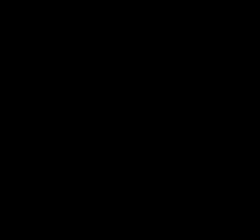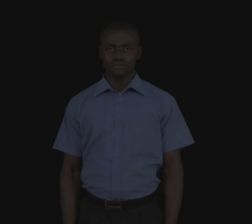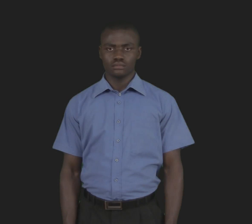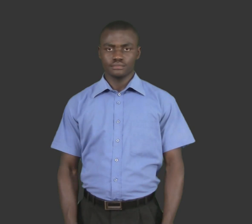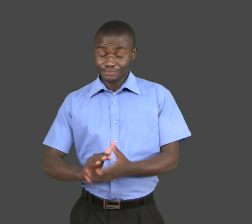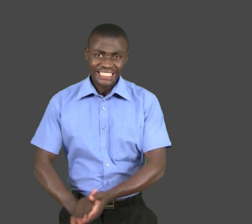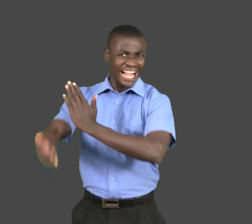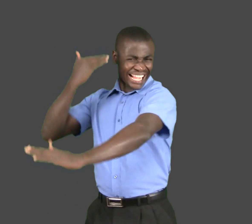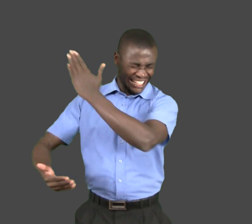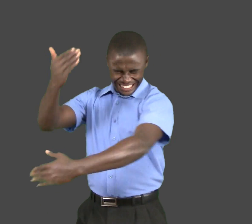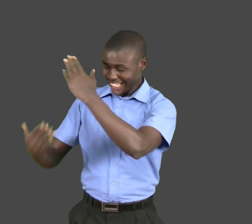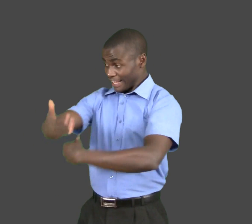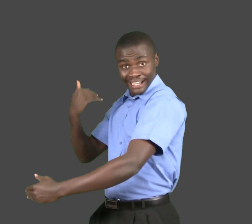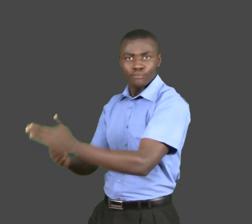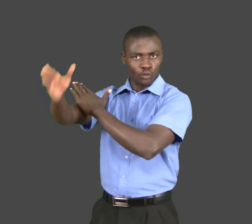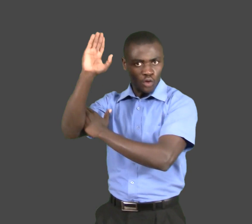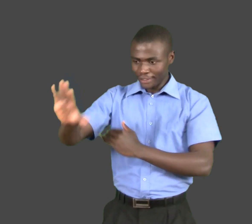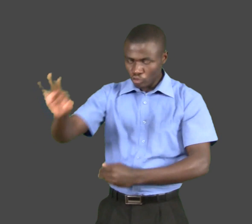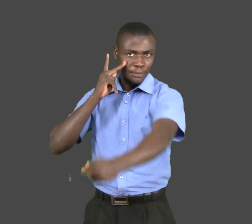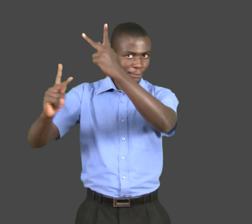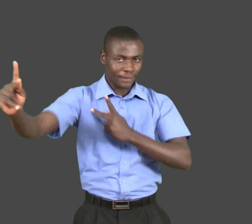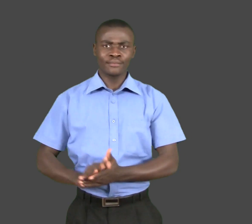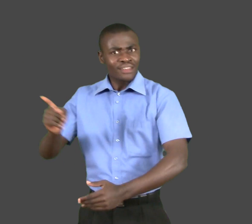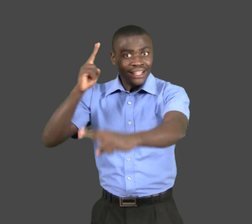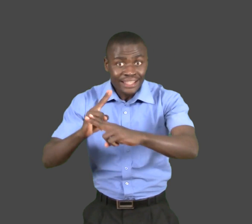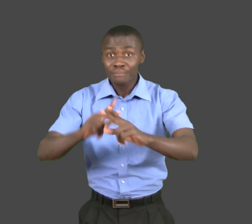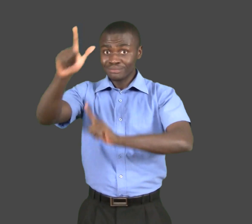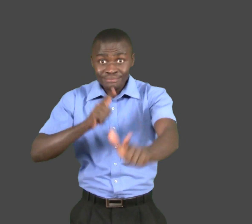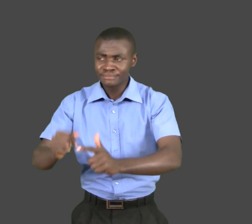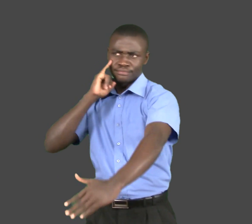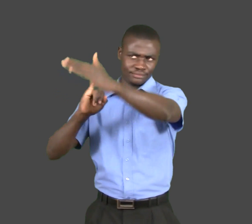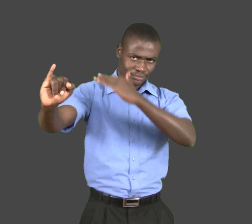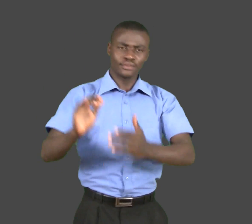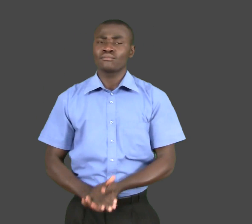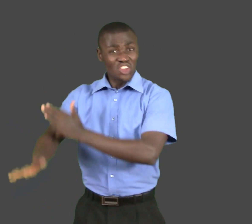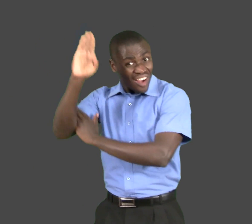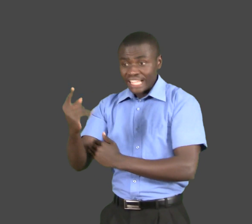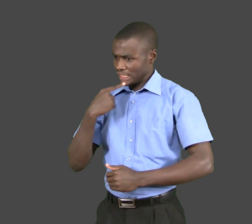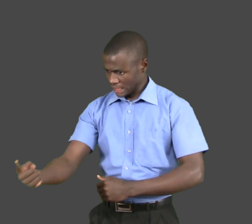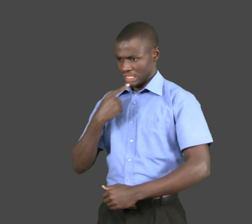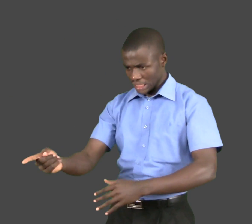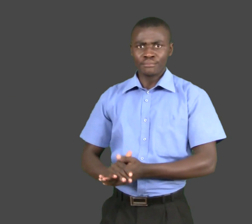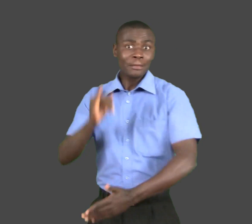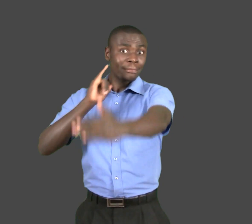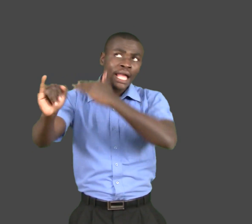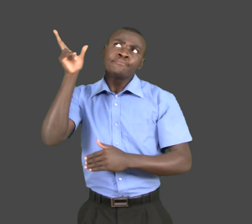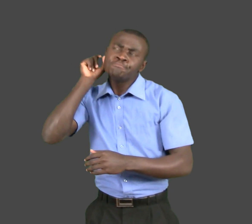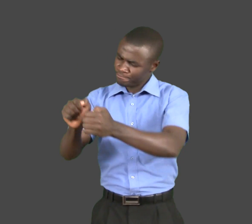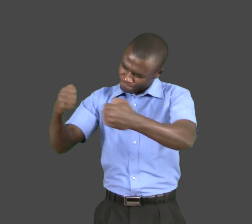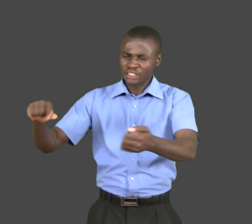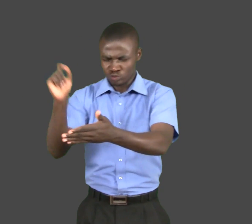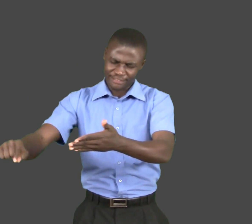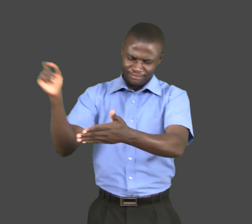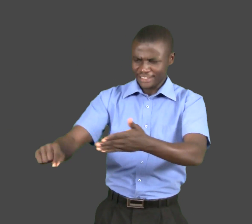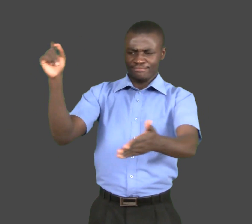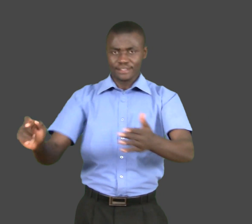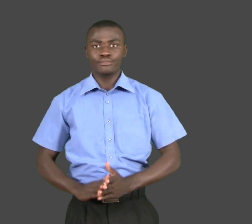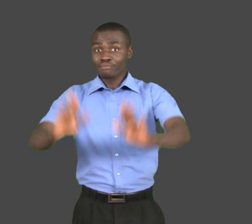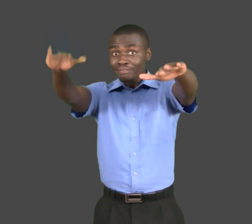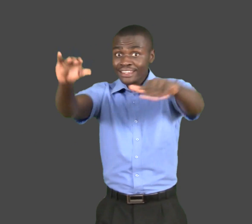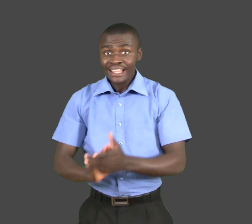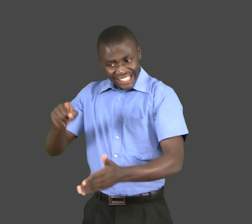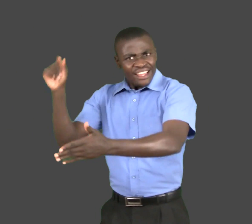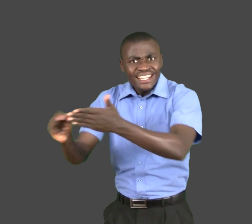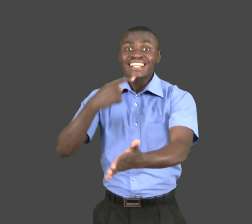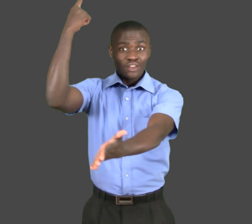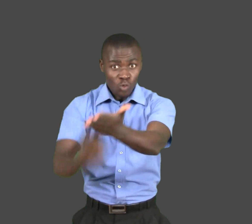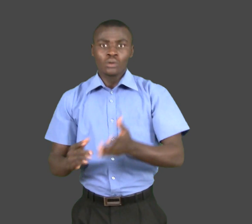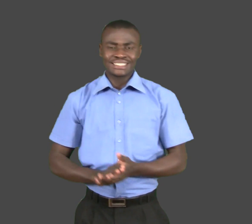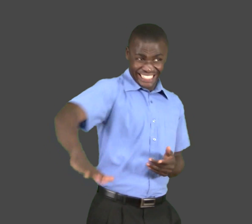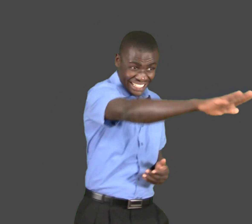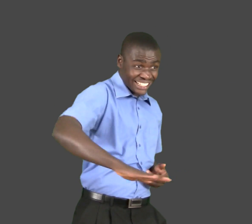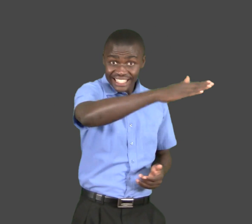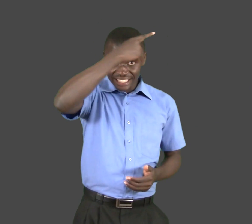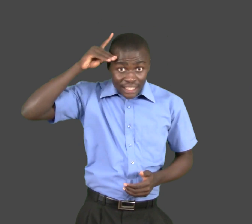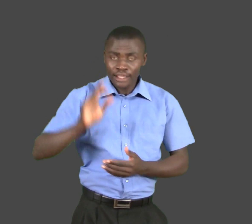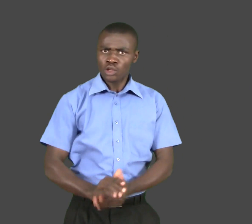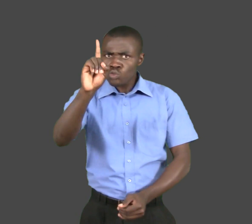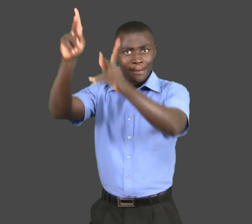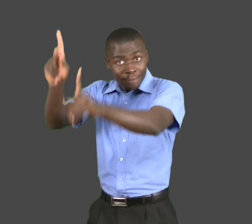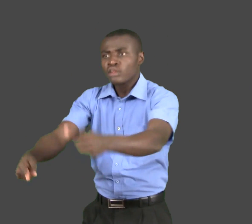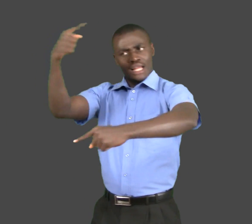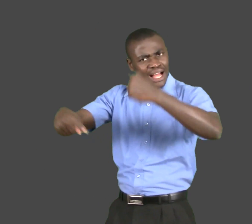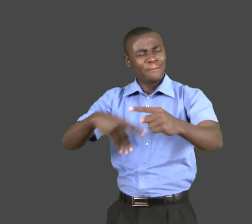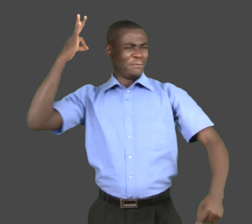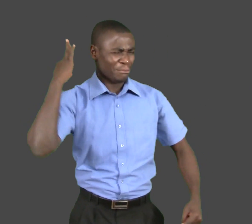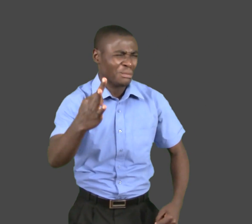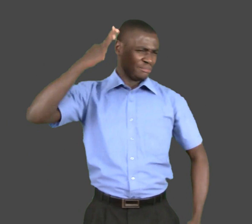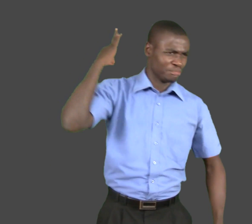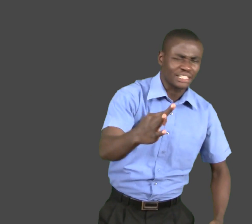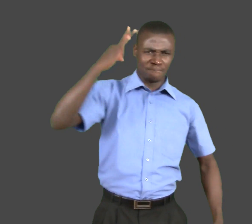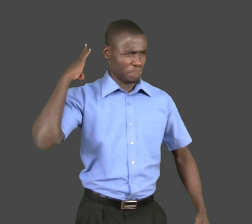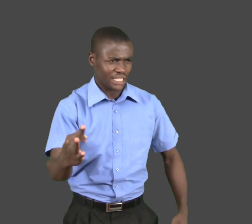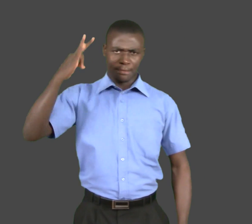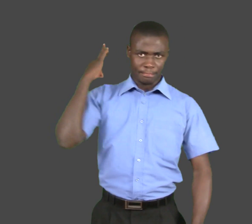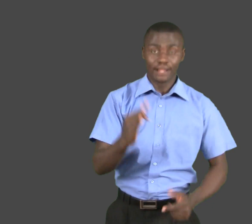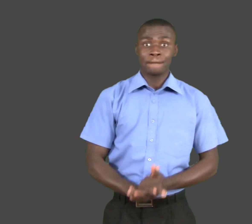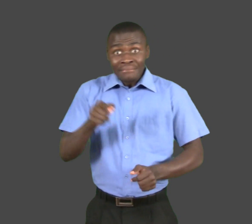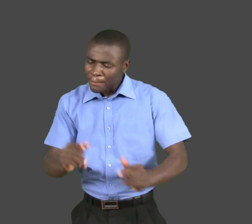In those days John the Baptist came, preaching in the wilderness of Judea and saying, “Repent, for the kingdom of heaven is near.”